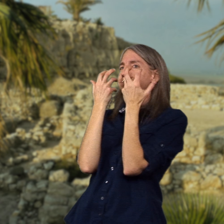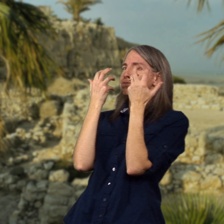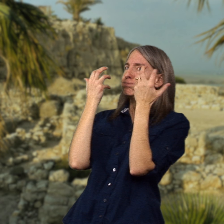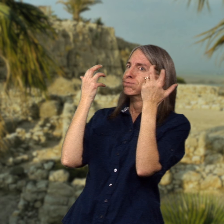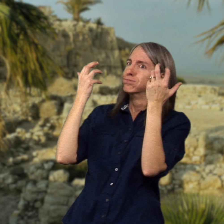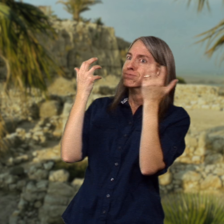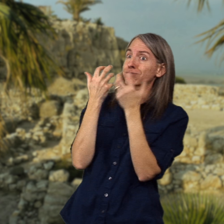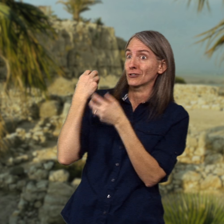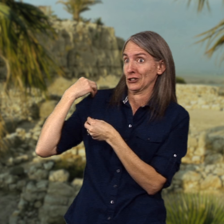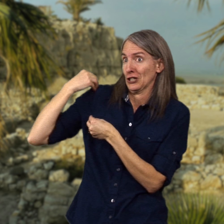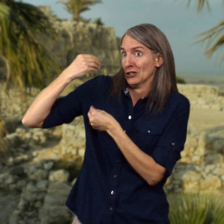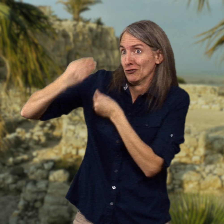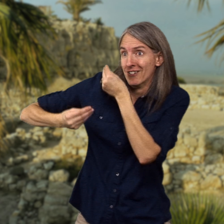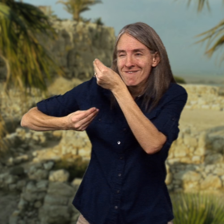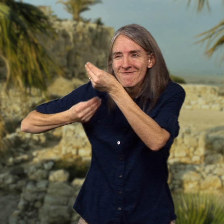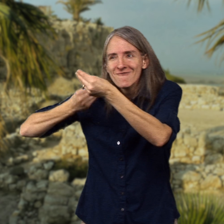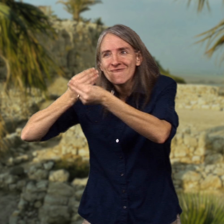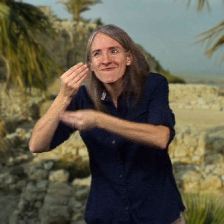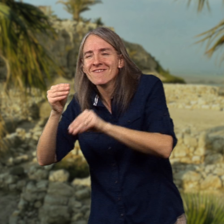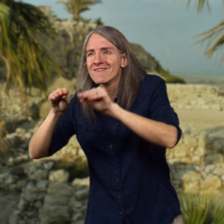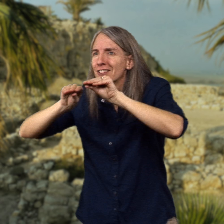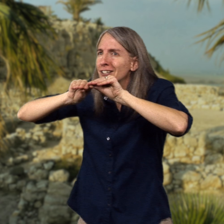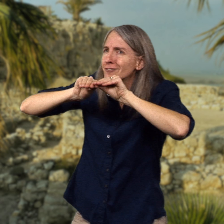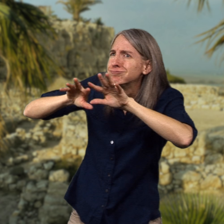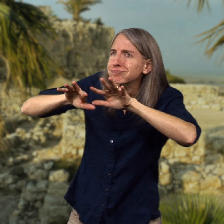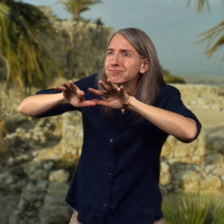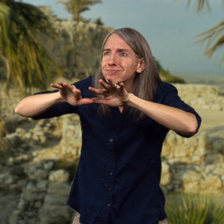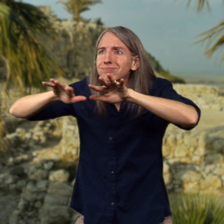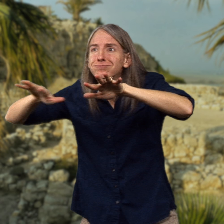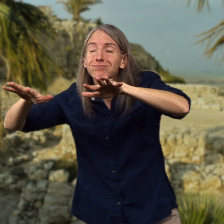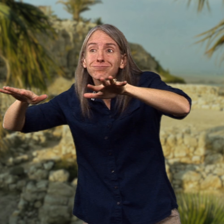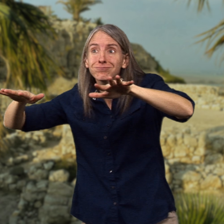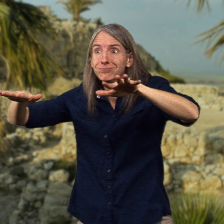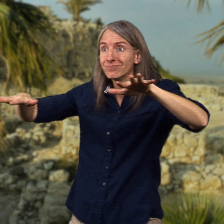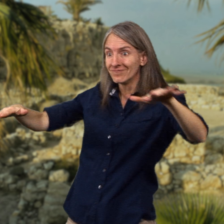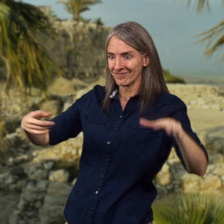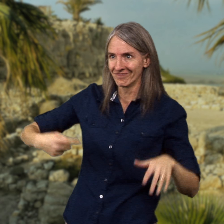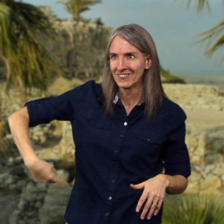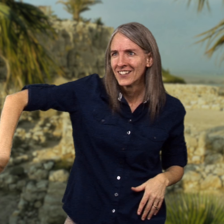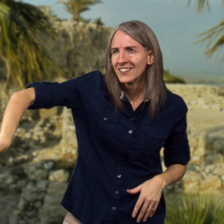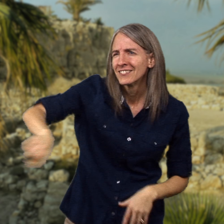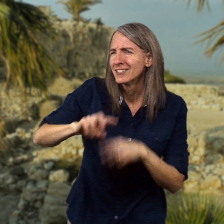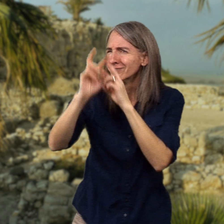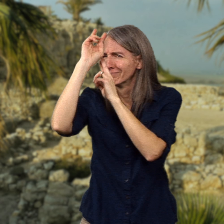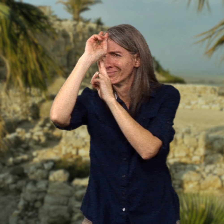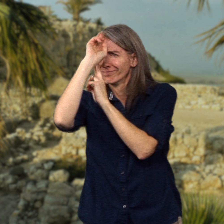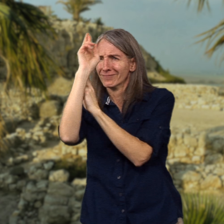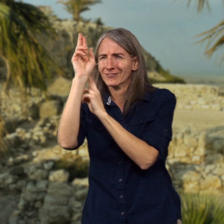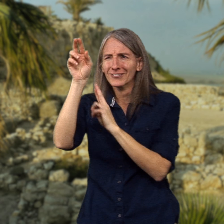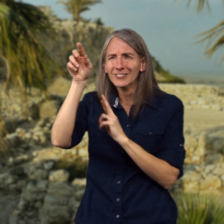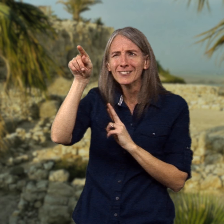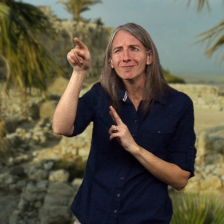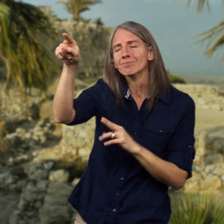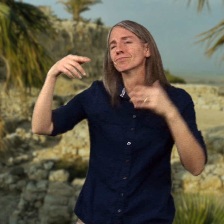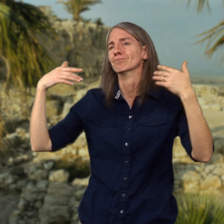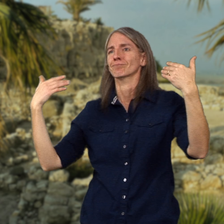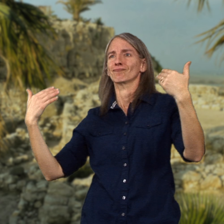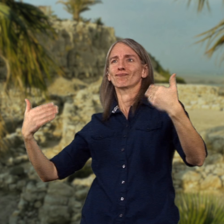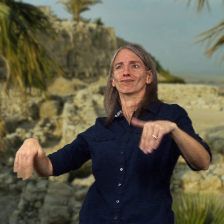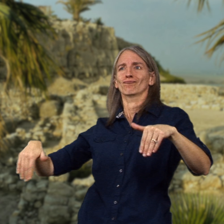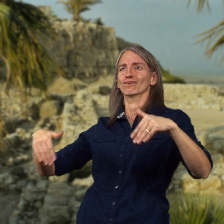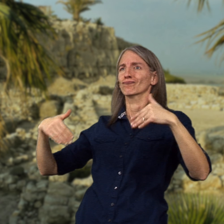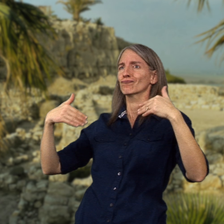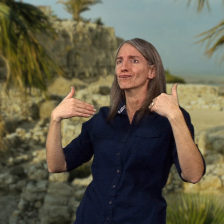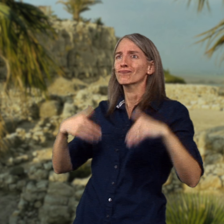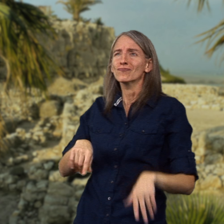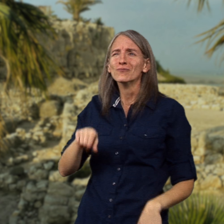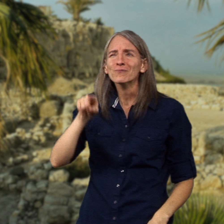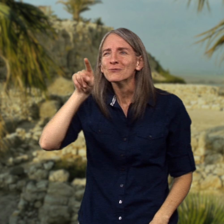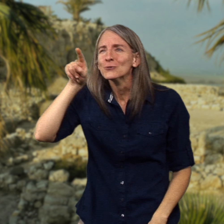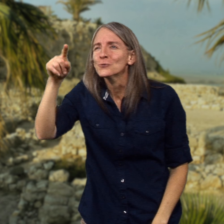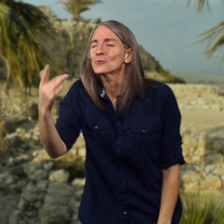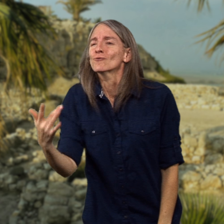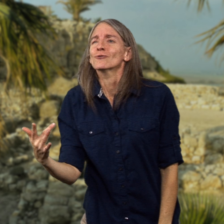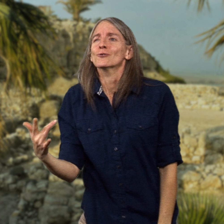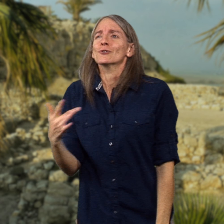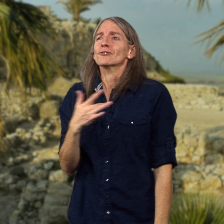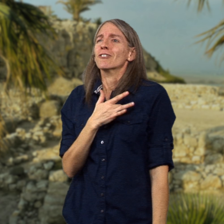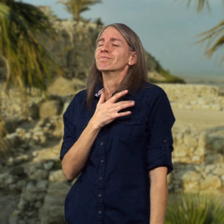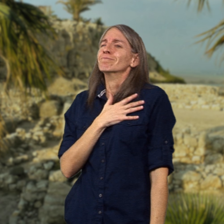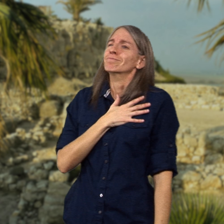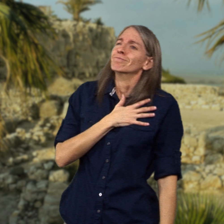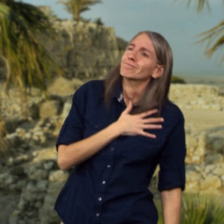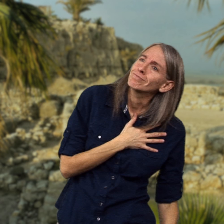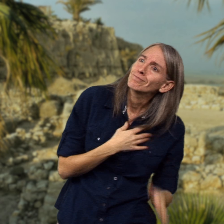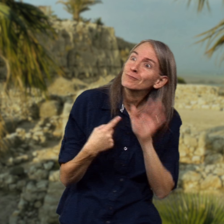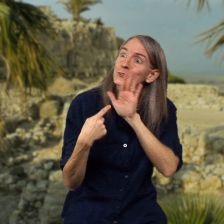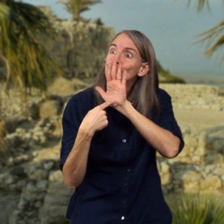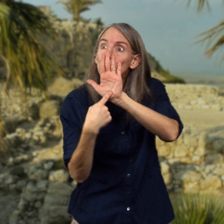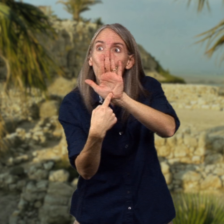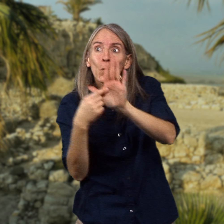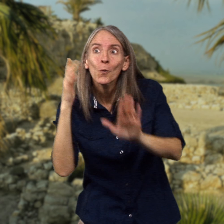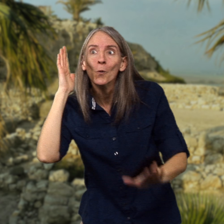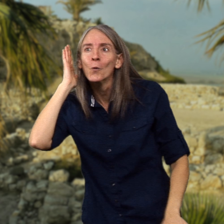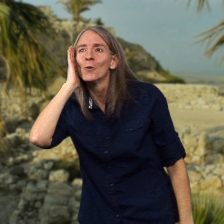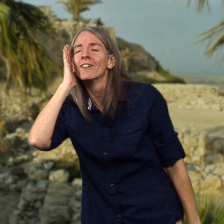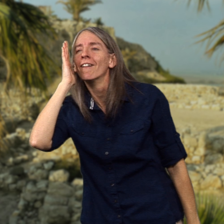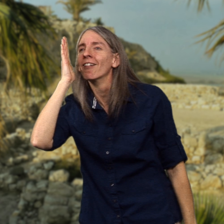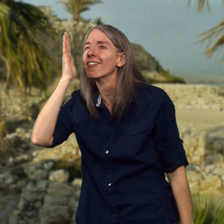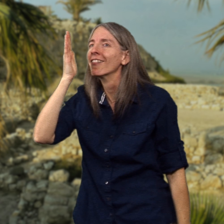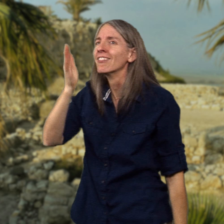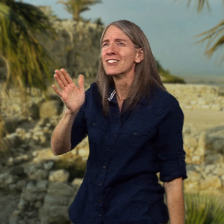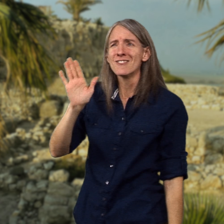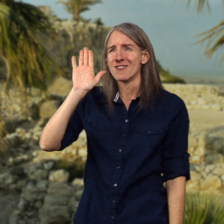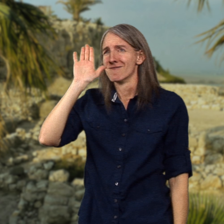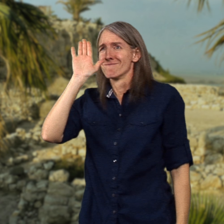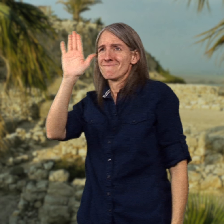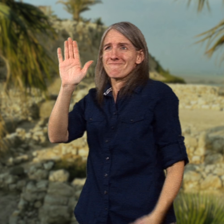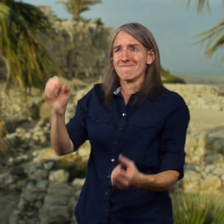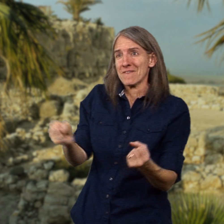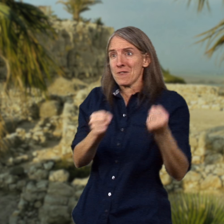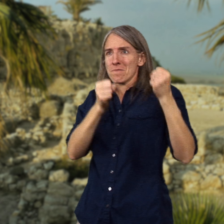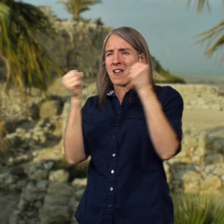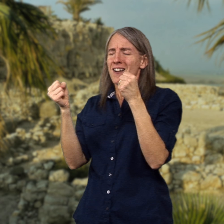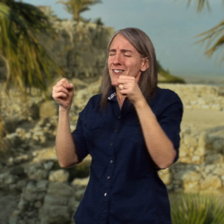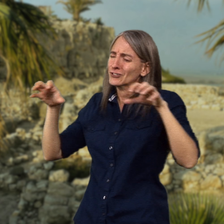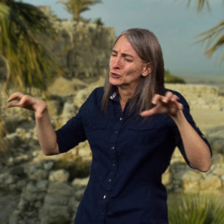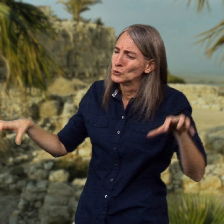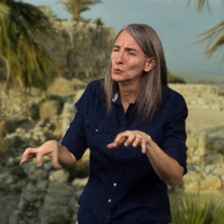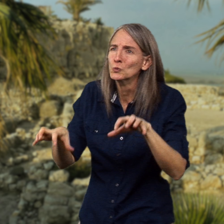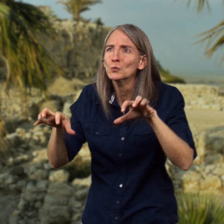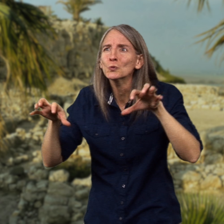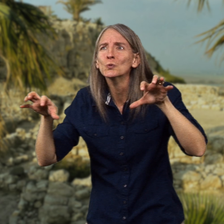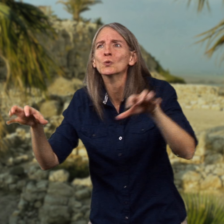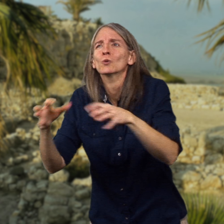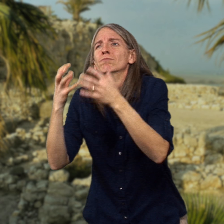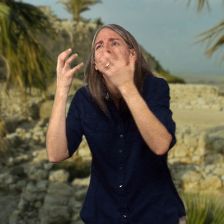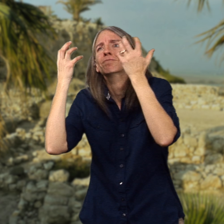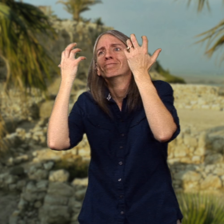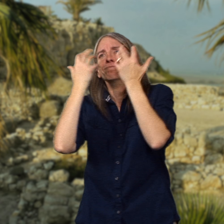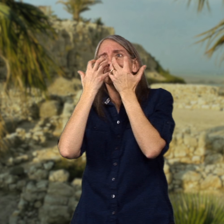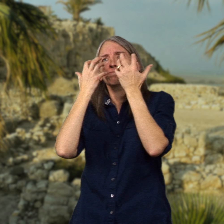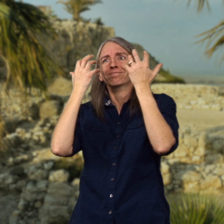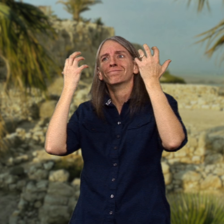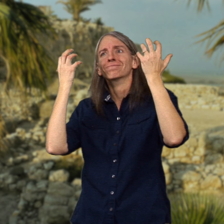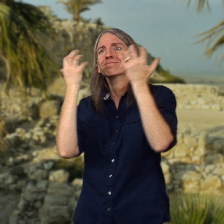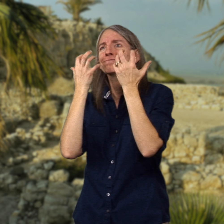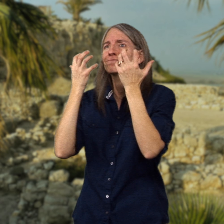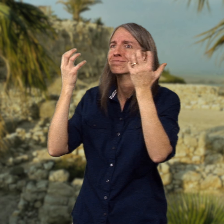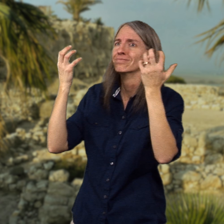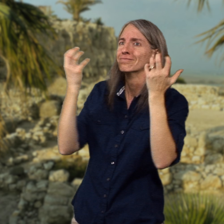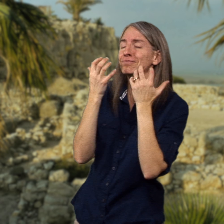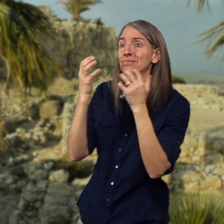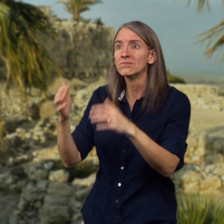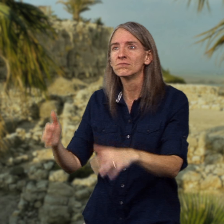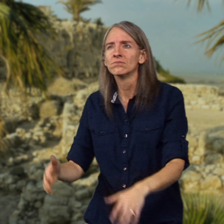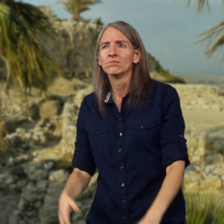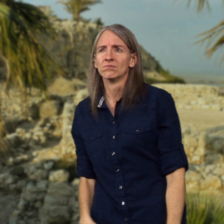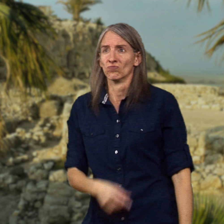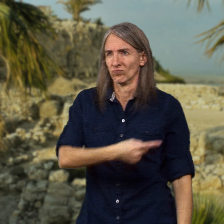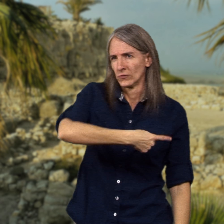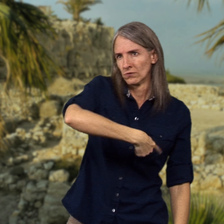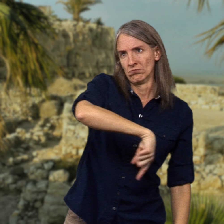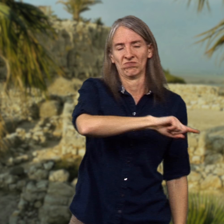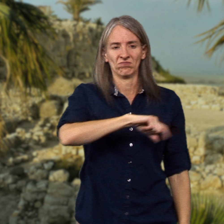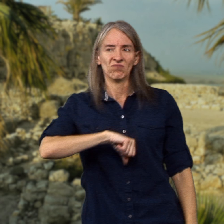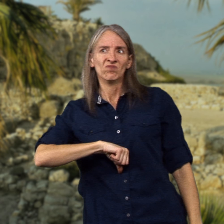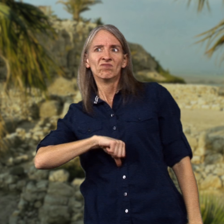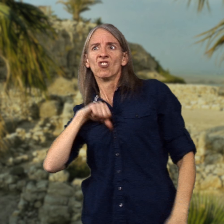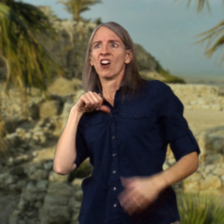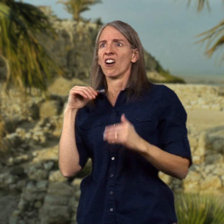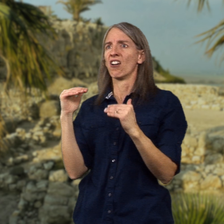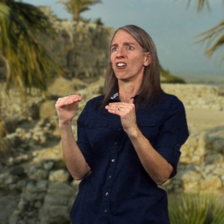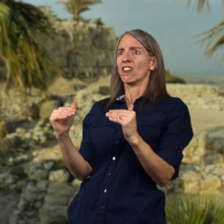He has brought down rulers from their thrones, but has exalted the humble.